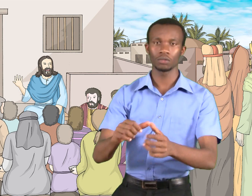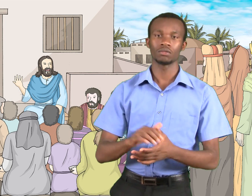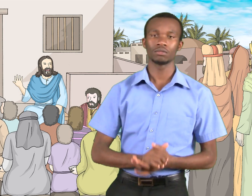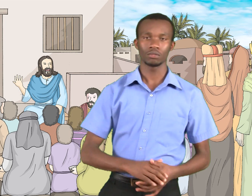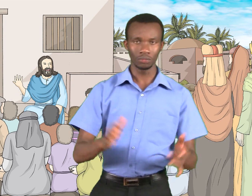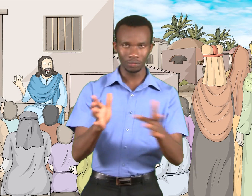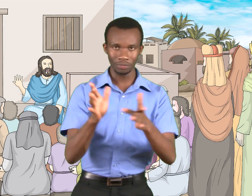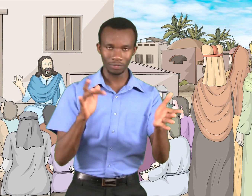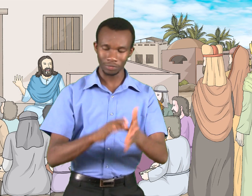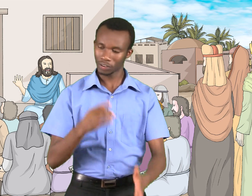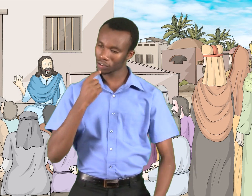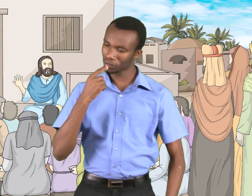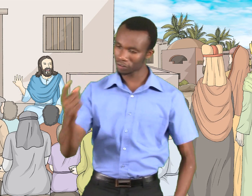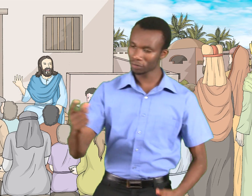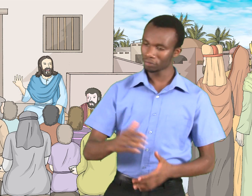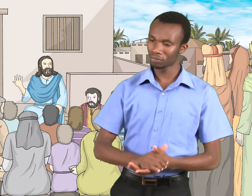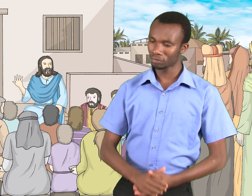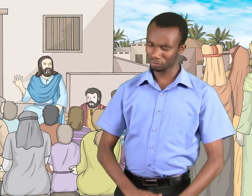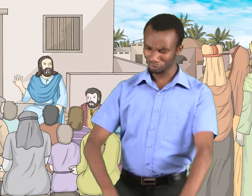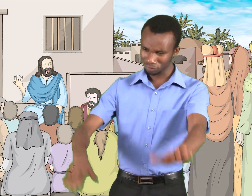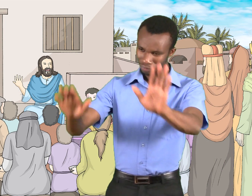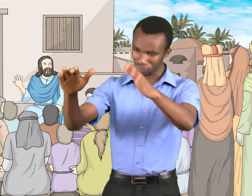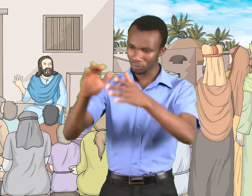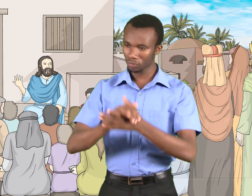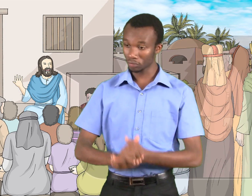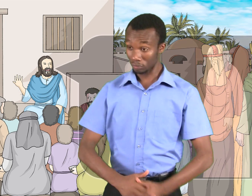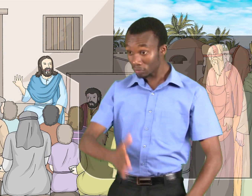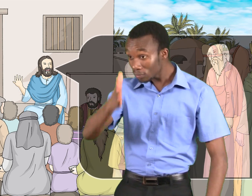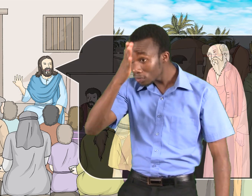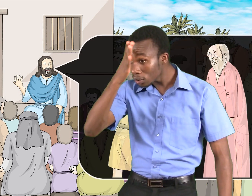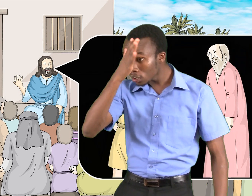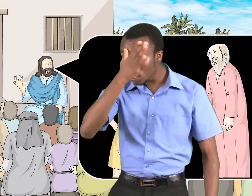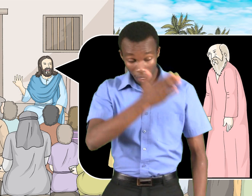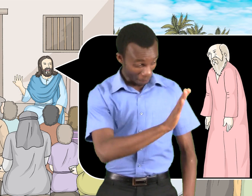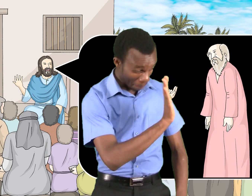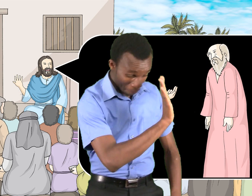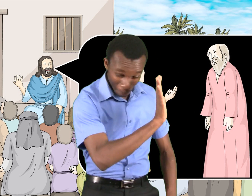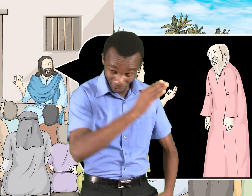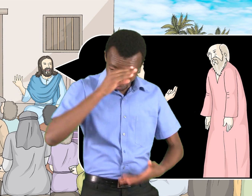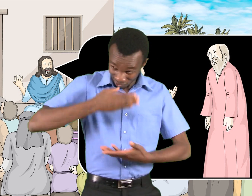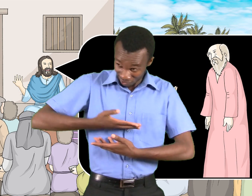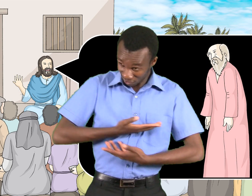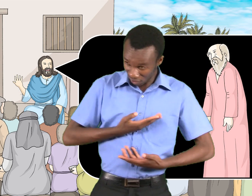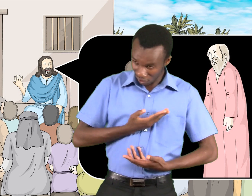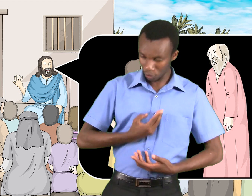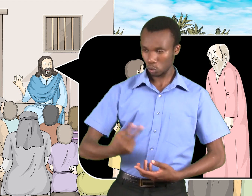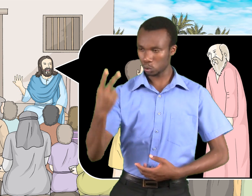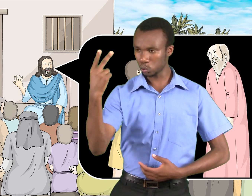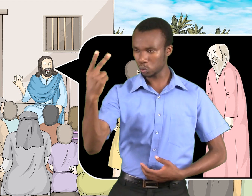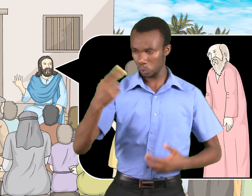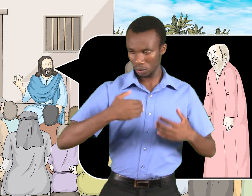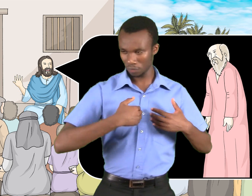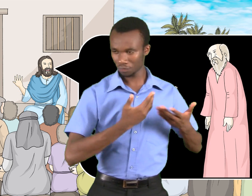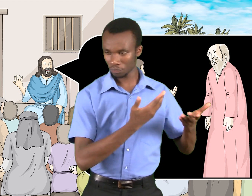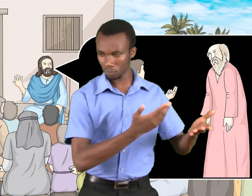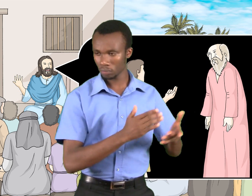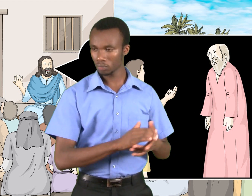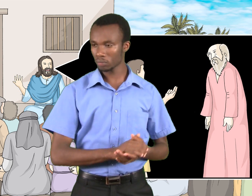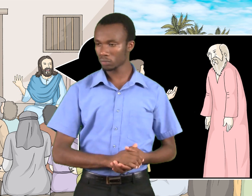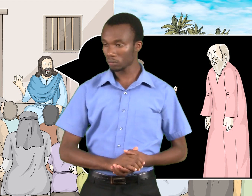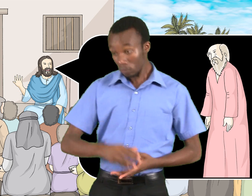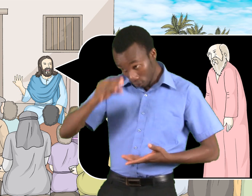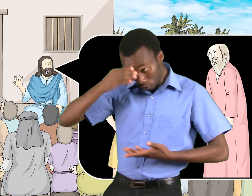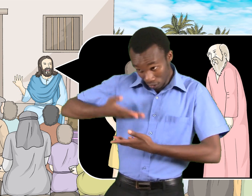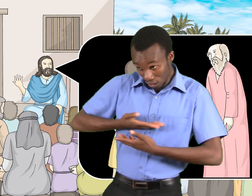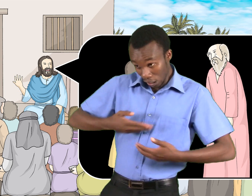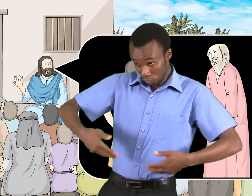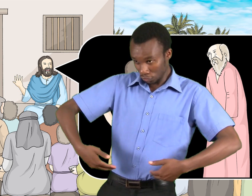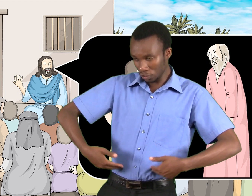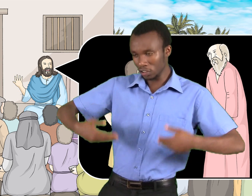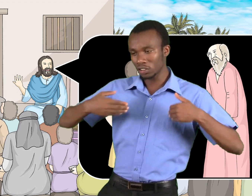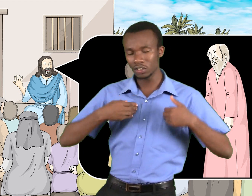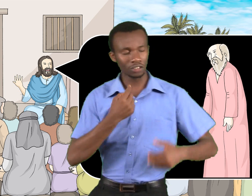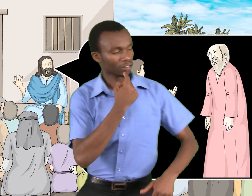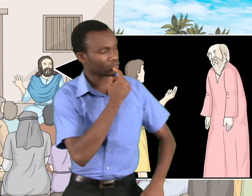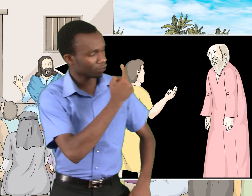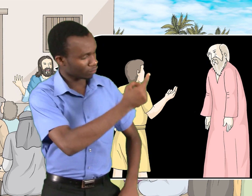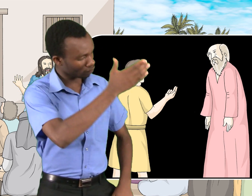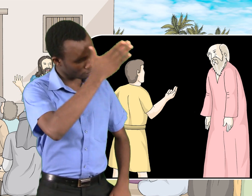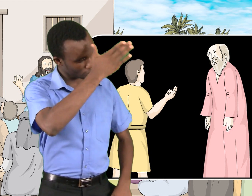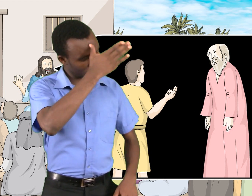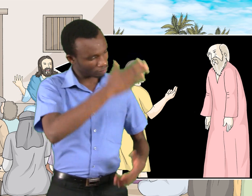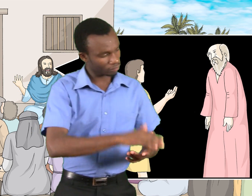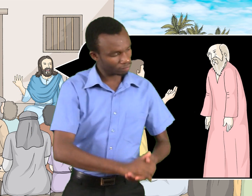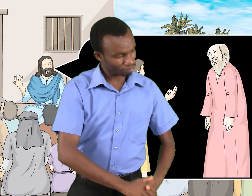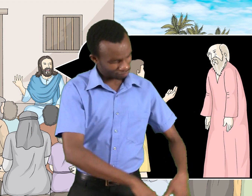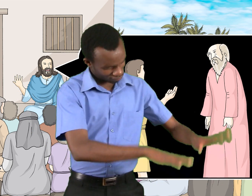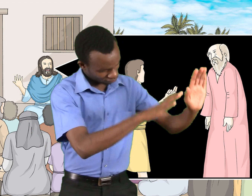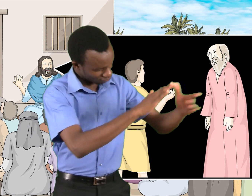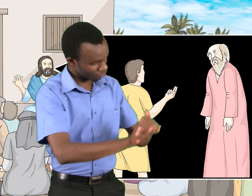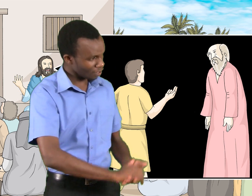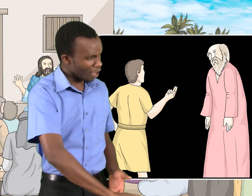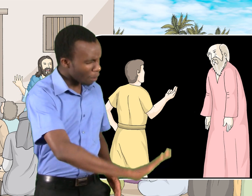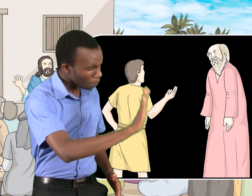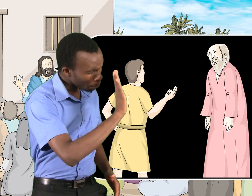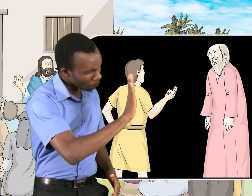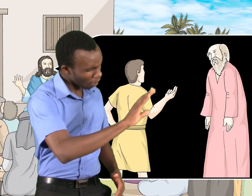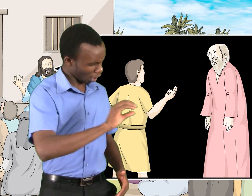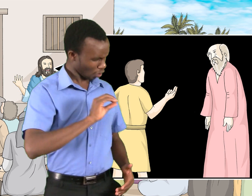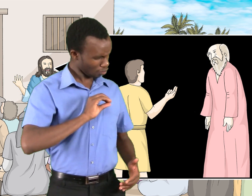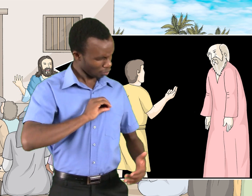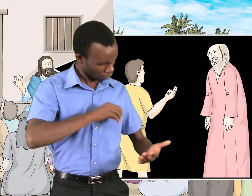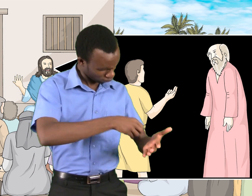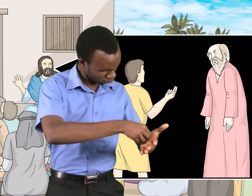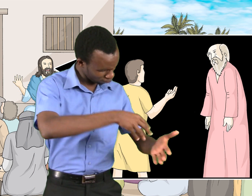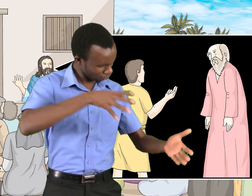Then Jesus said, “There was a man who had two sons.